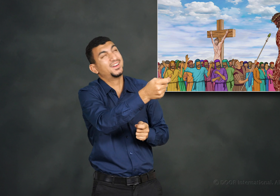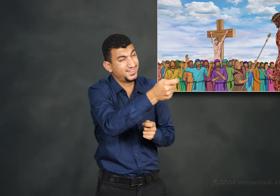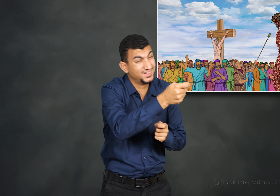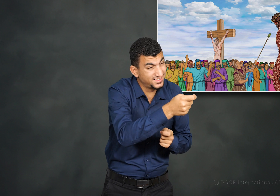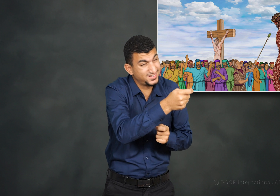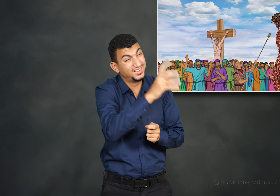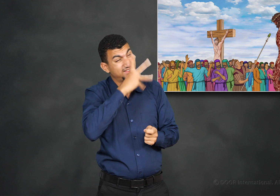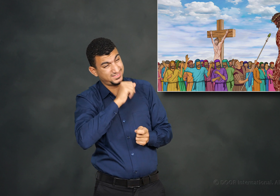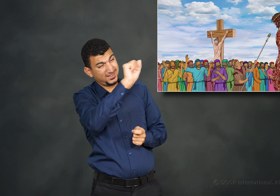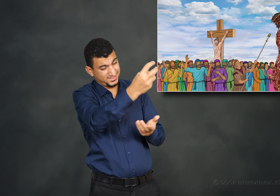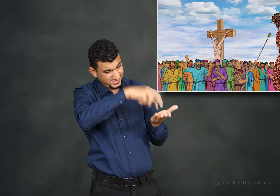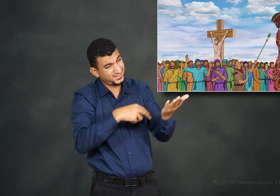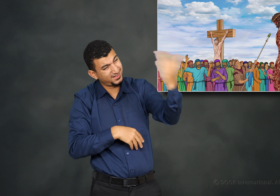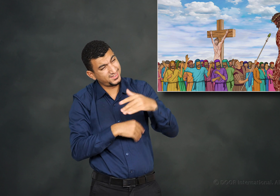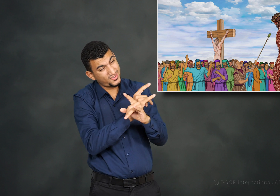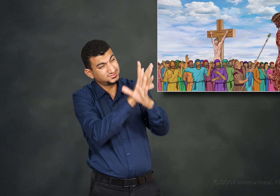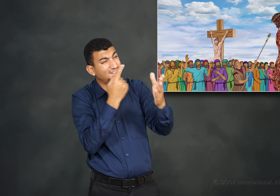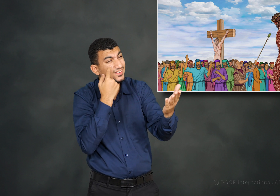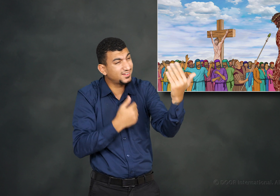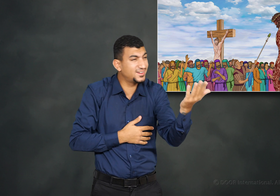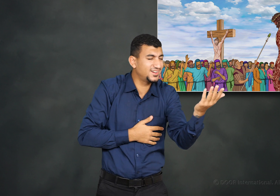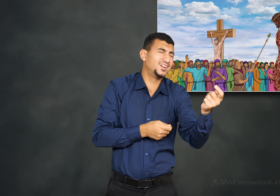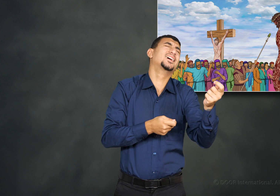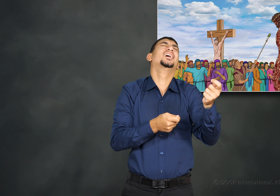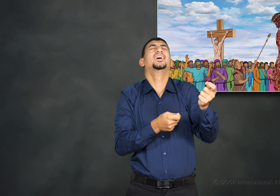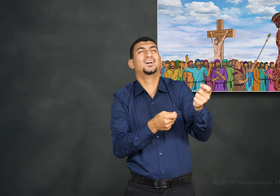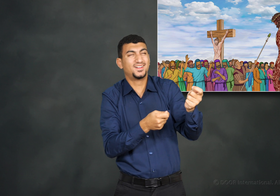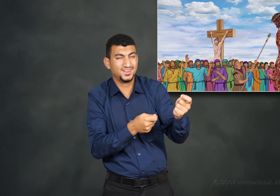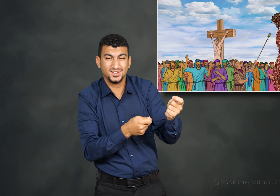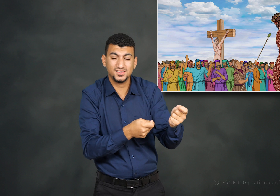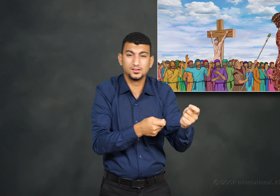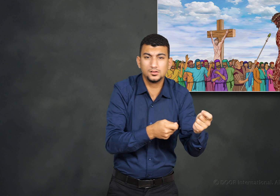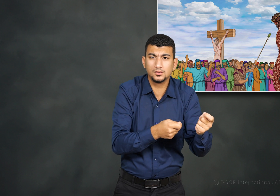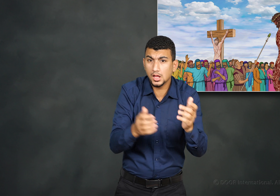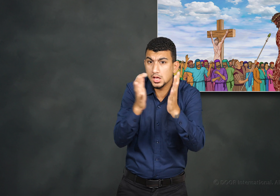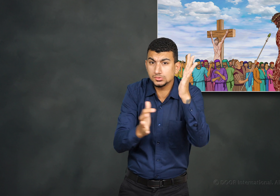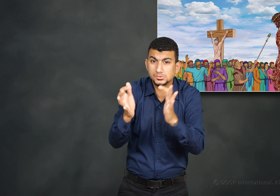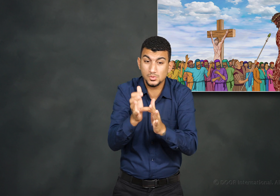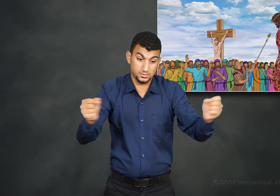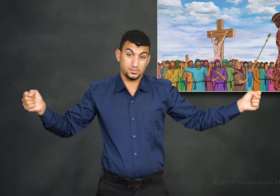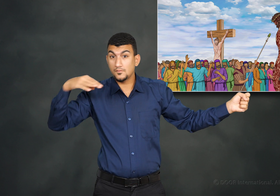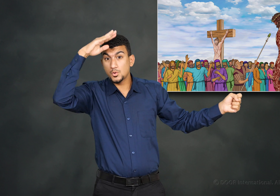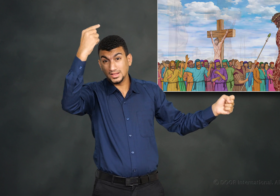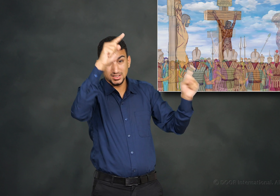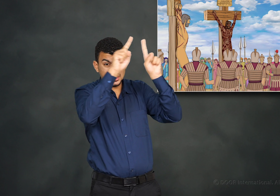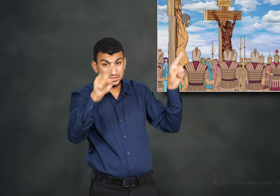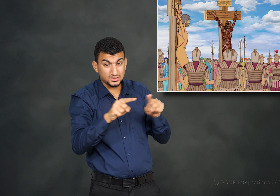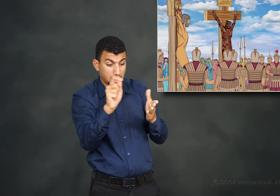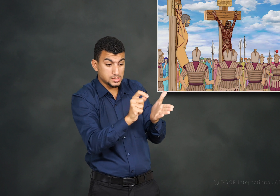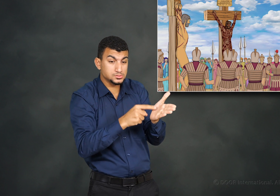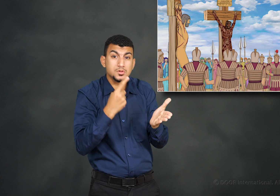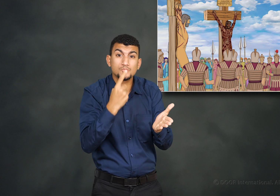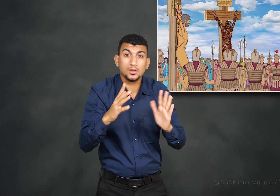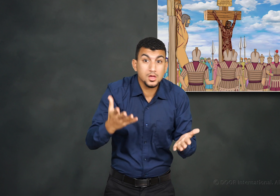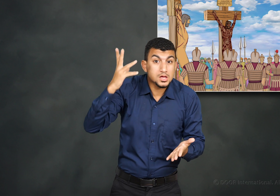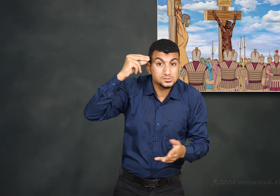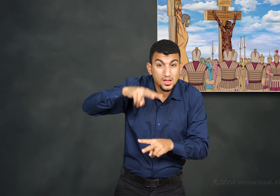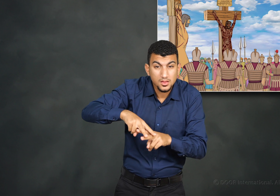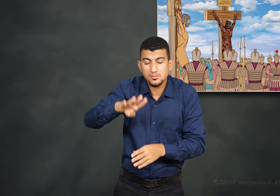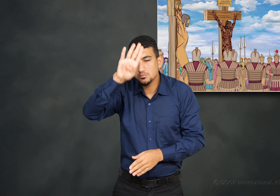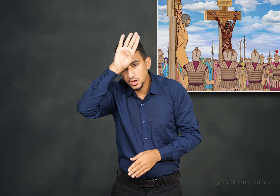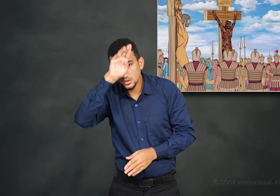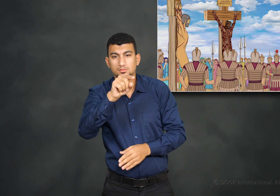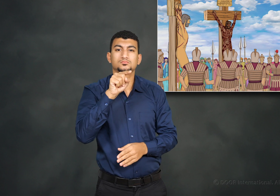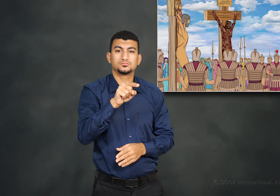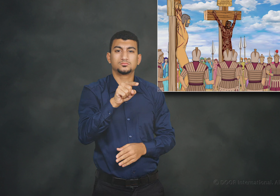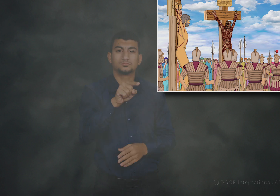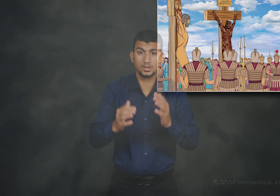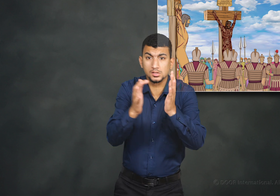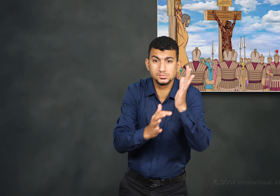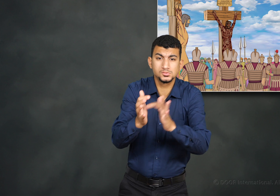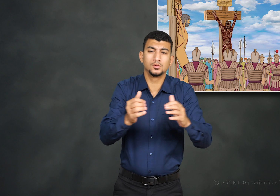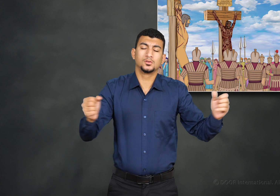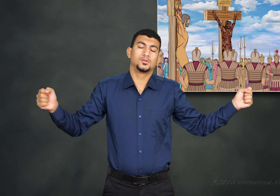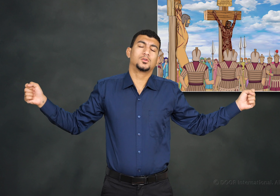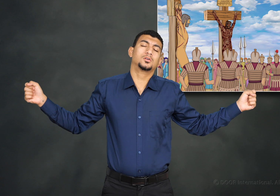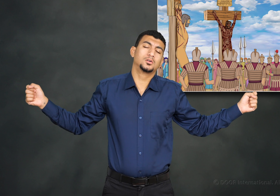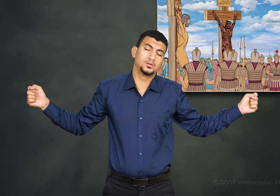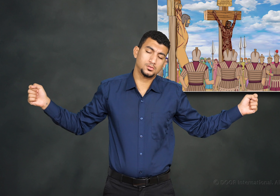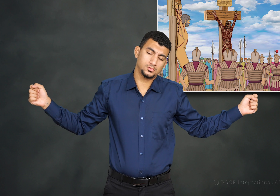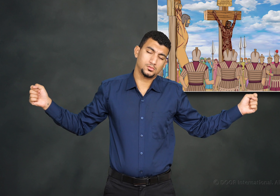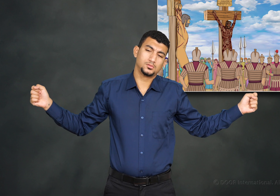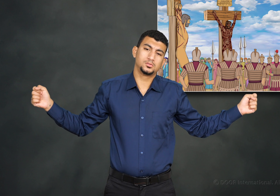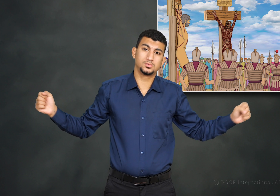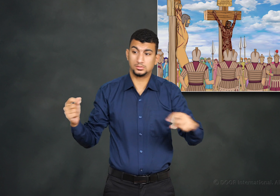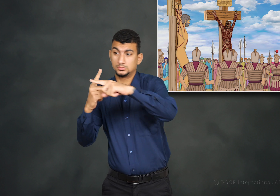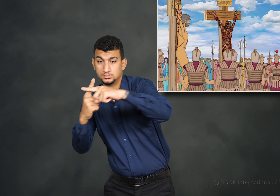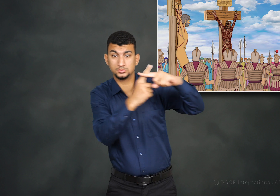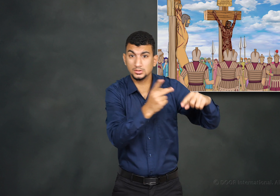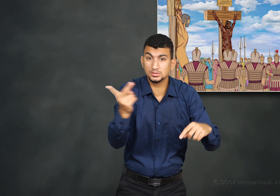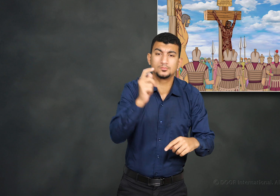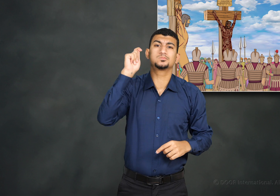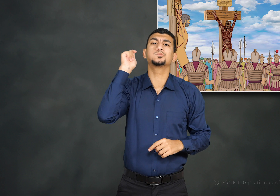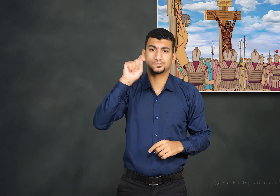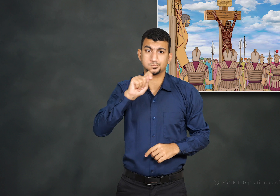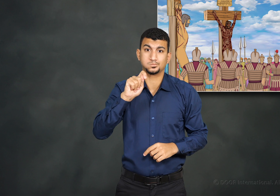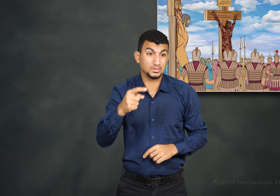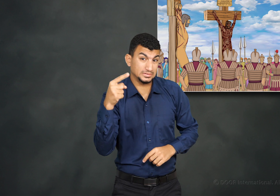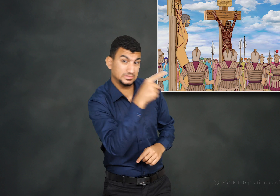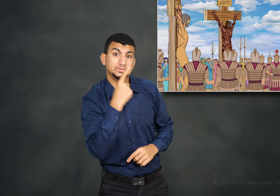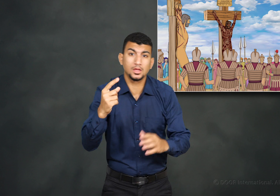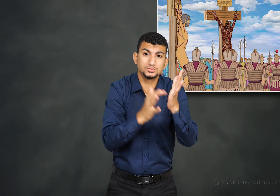Above Him was posted an inscription: THIS IS THE KING OF THE JEWS. One of the criminals who hung there heaped abuse on Him.